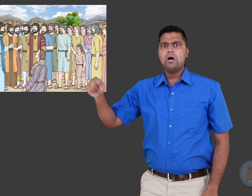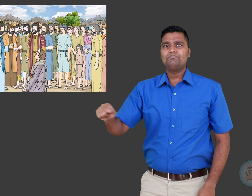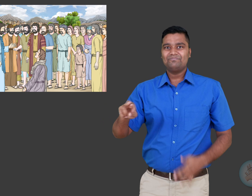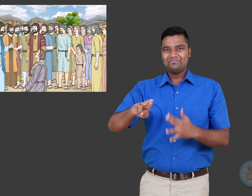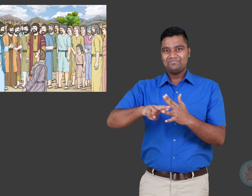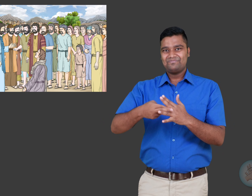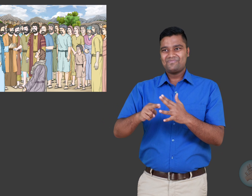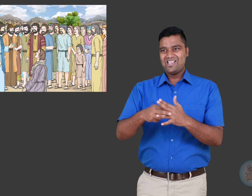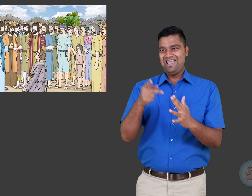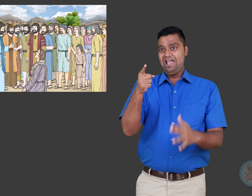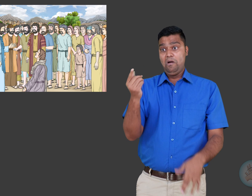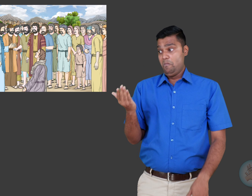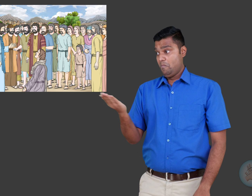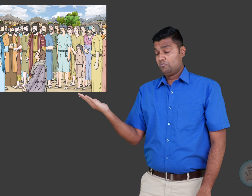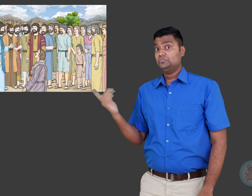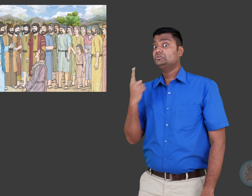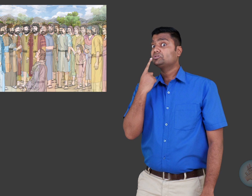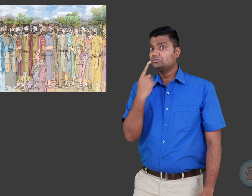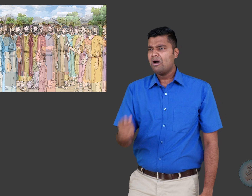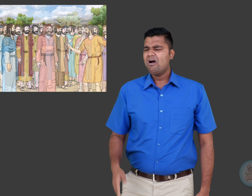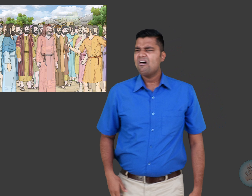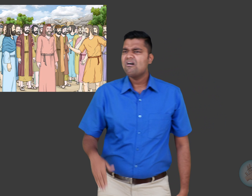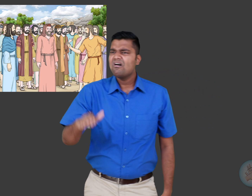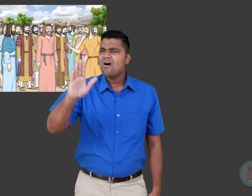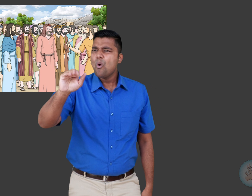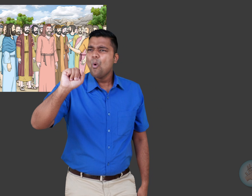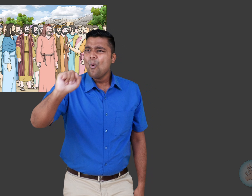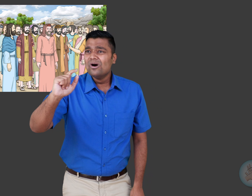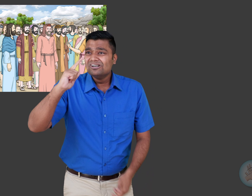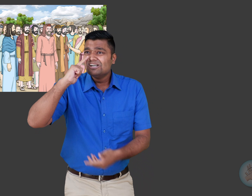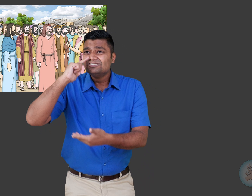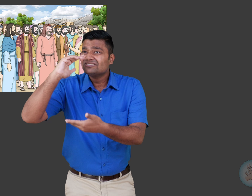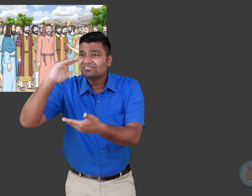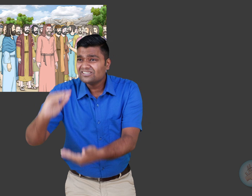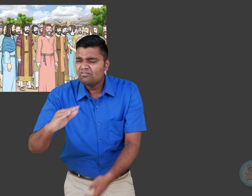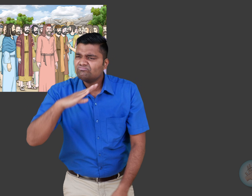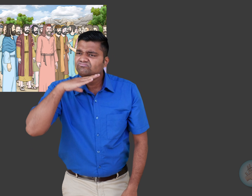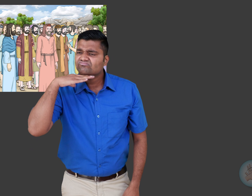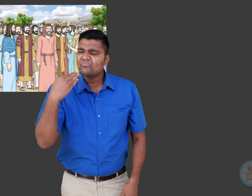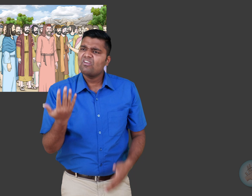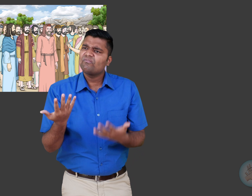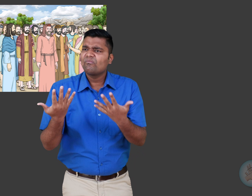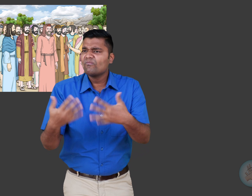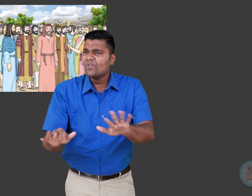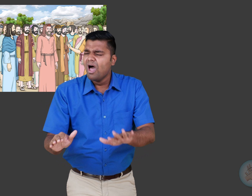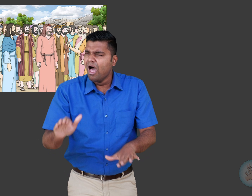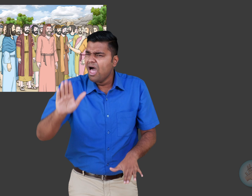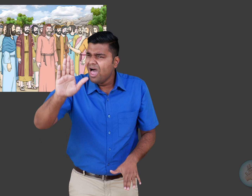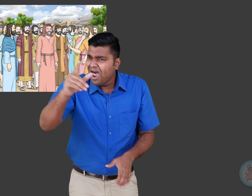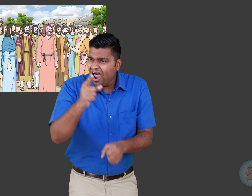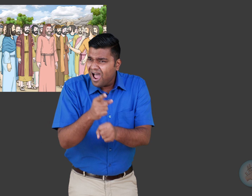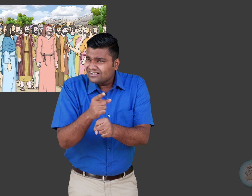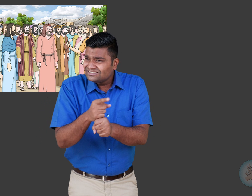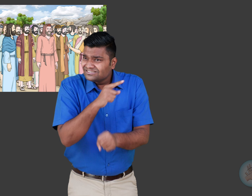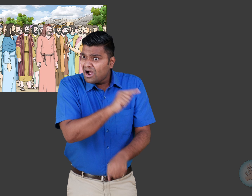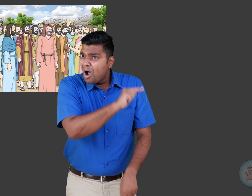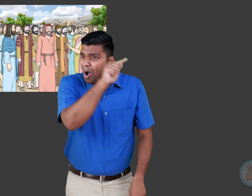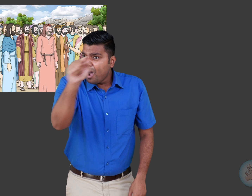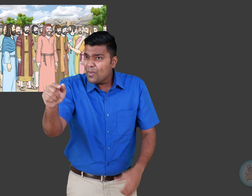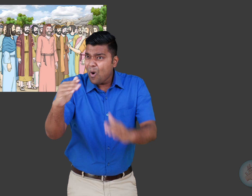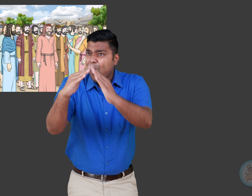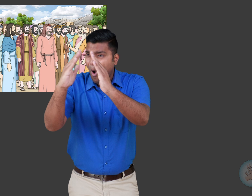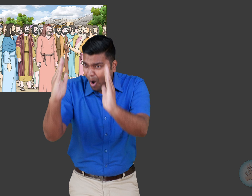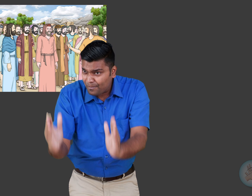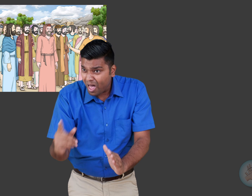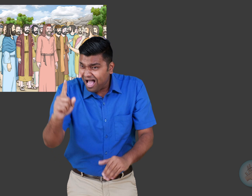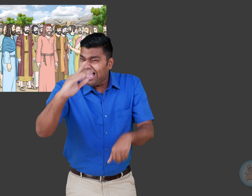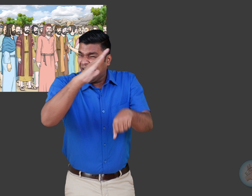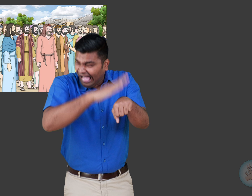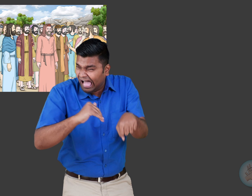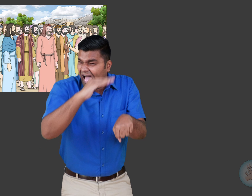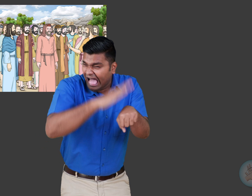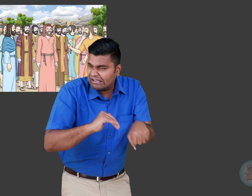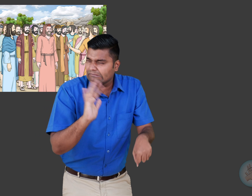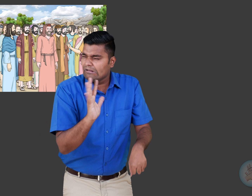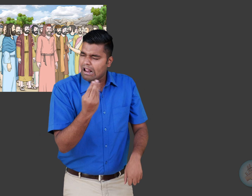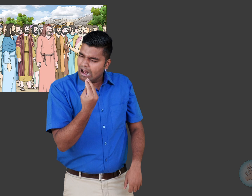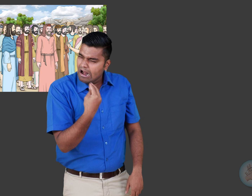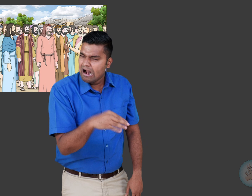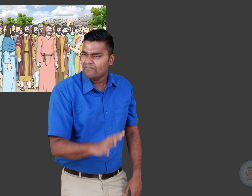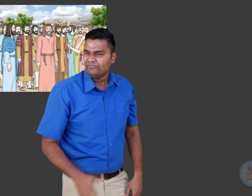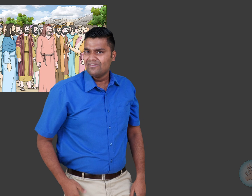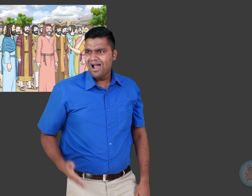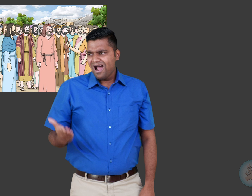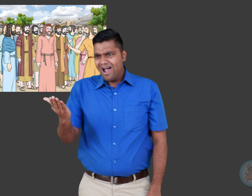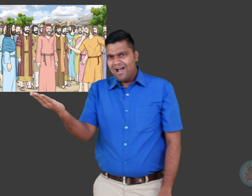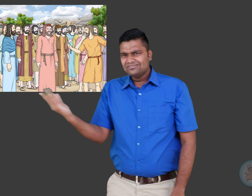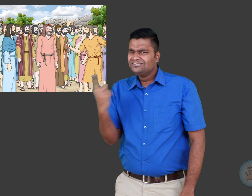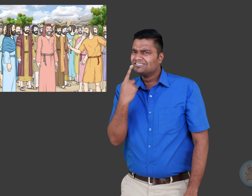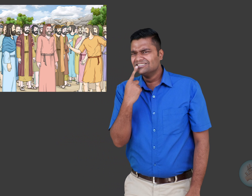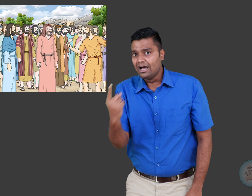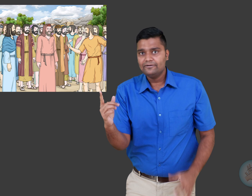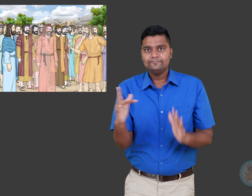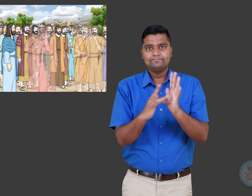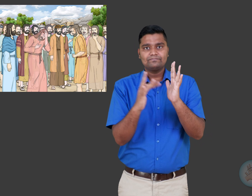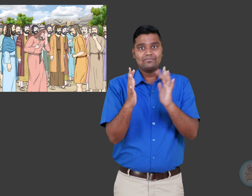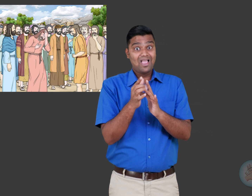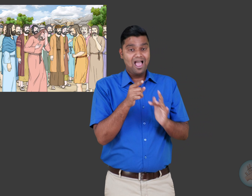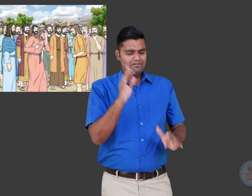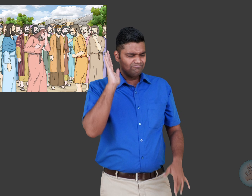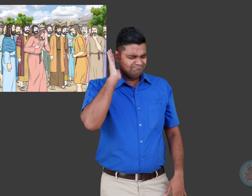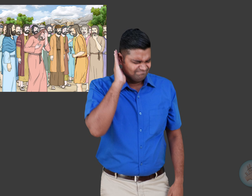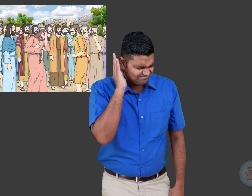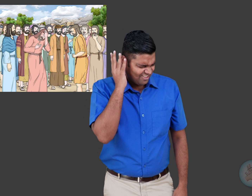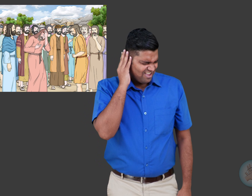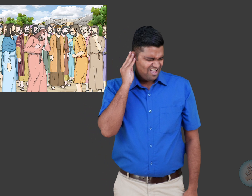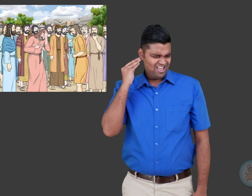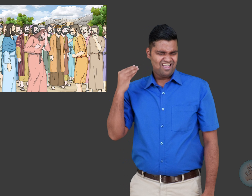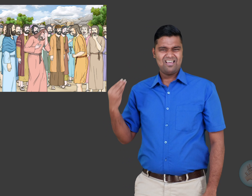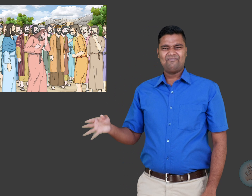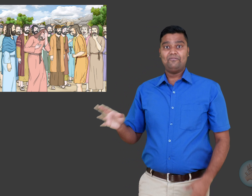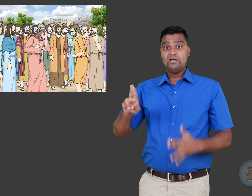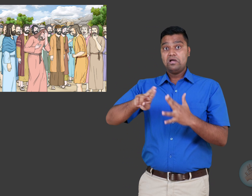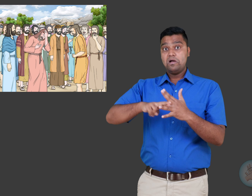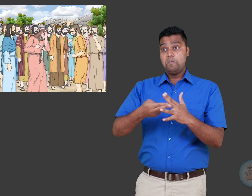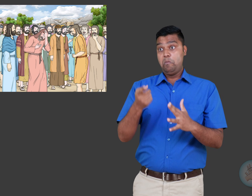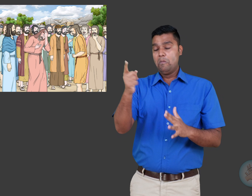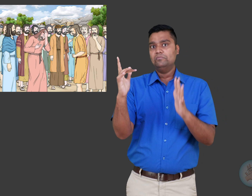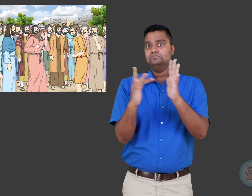While He was still speaking, messengers from the house of Jairus arrived and said, “Your daughter is dead; why bother the Teacher anymore?”